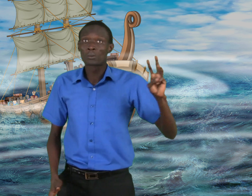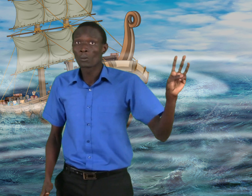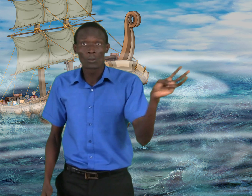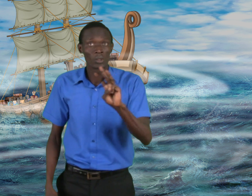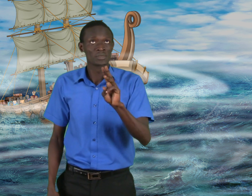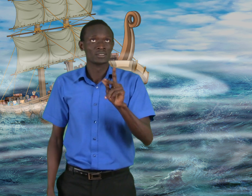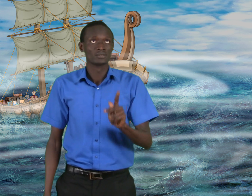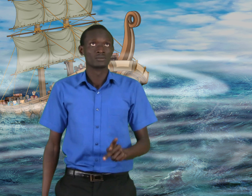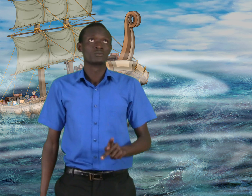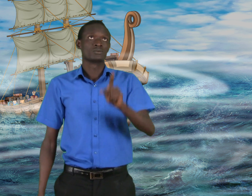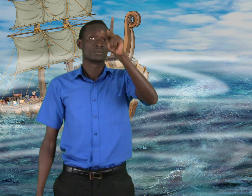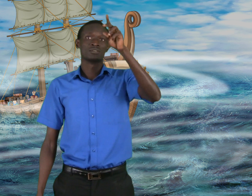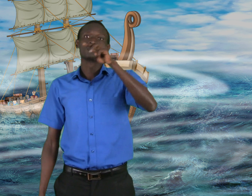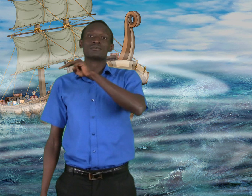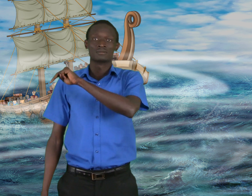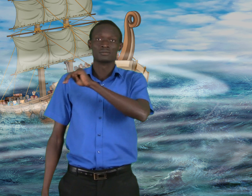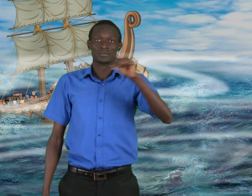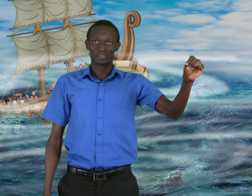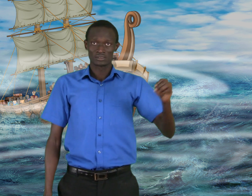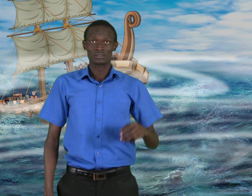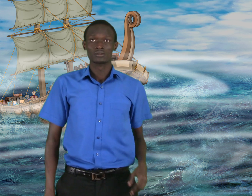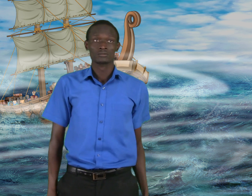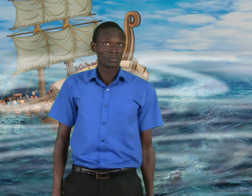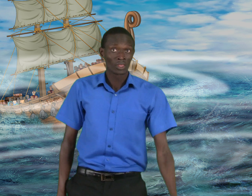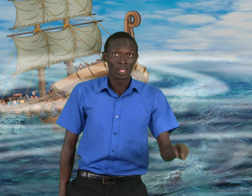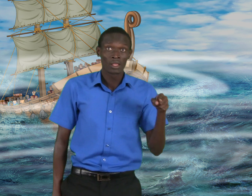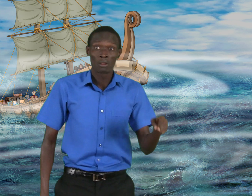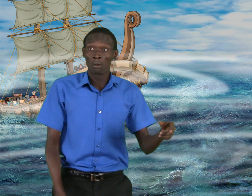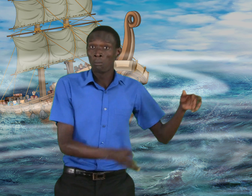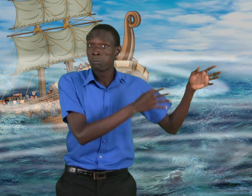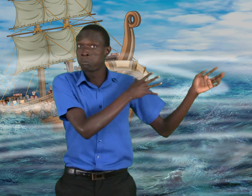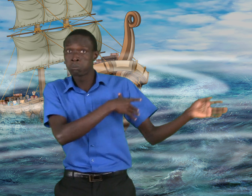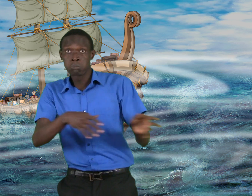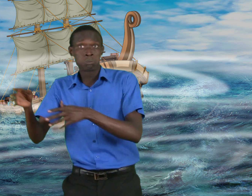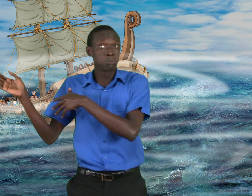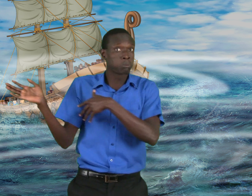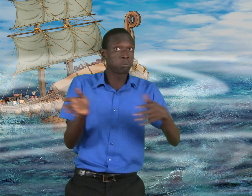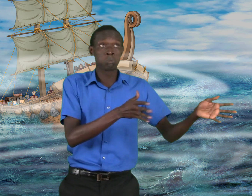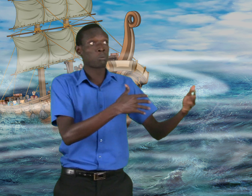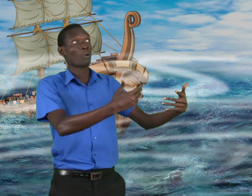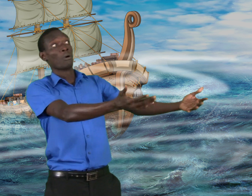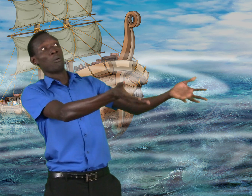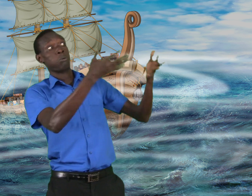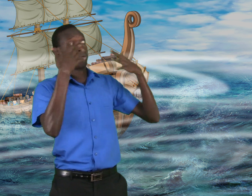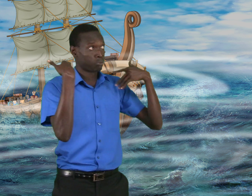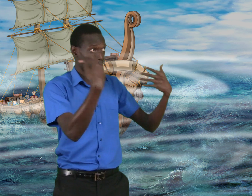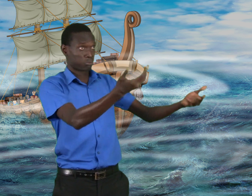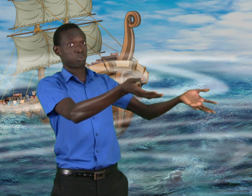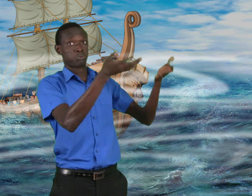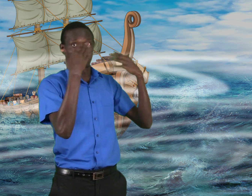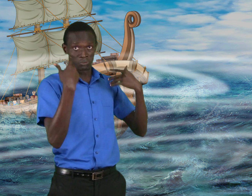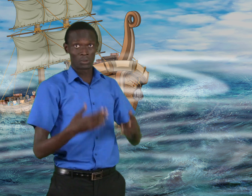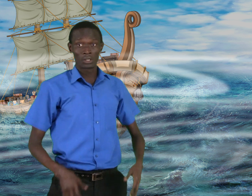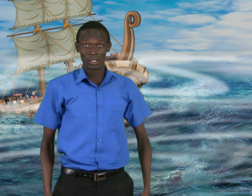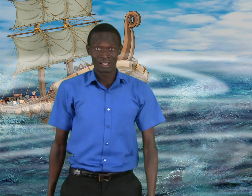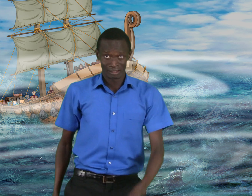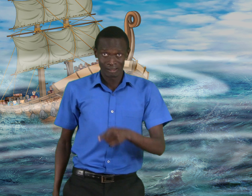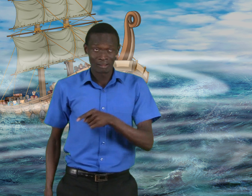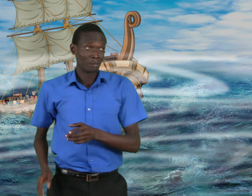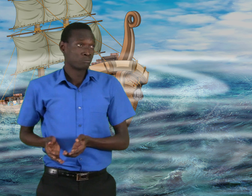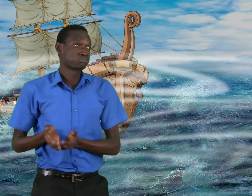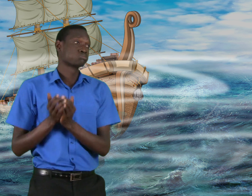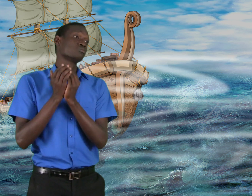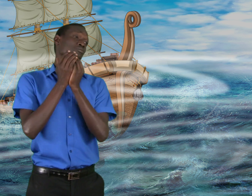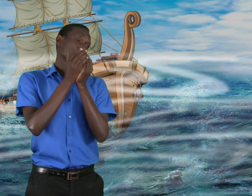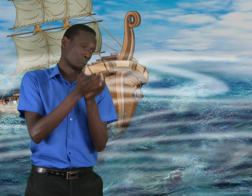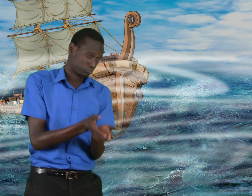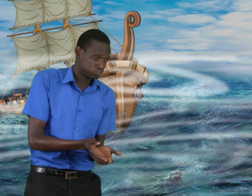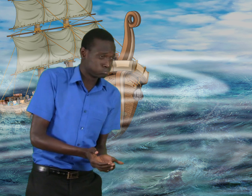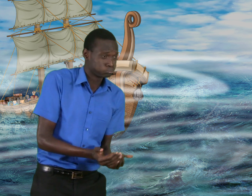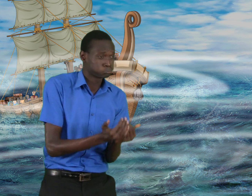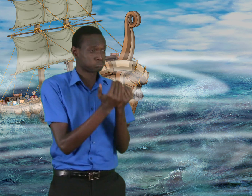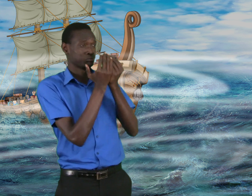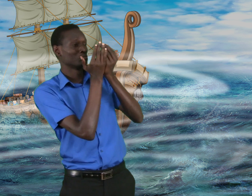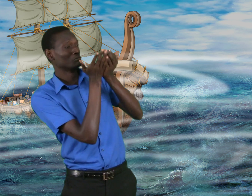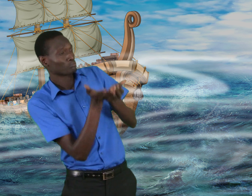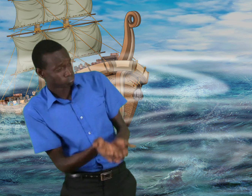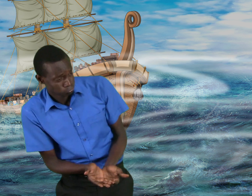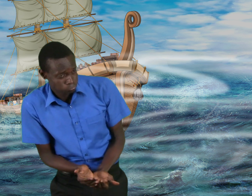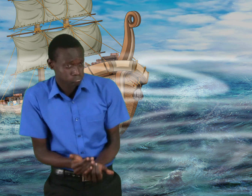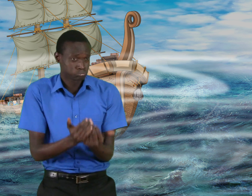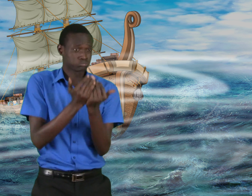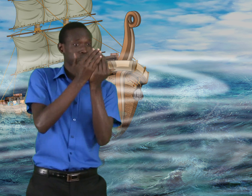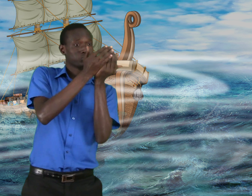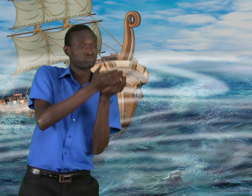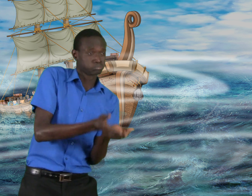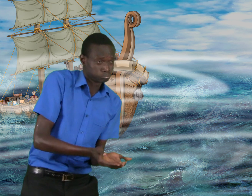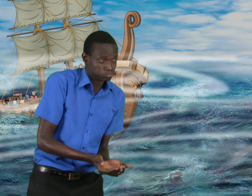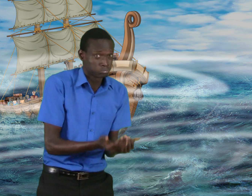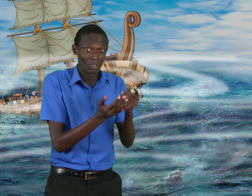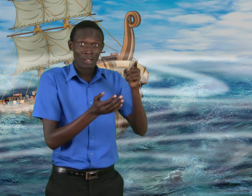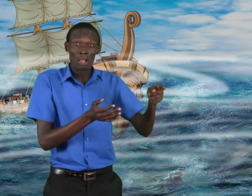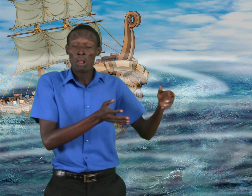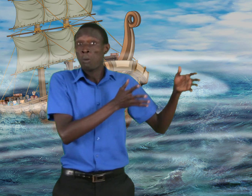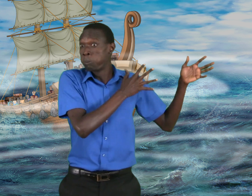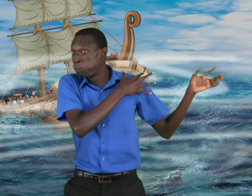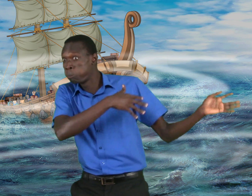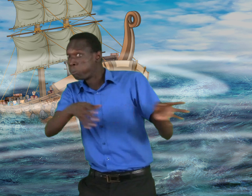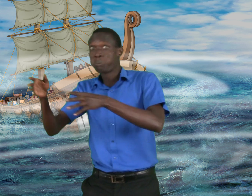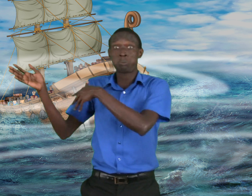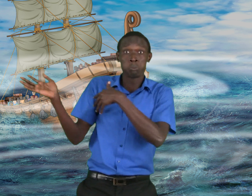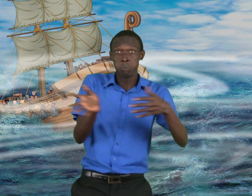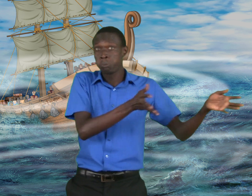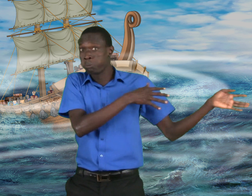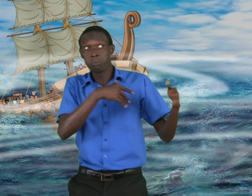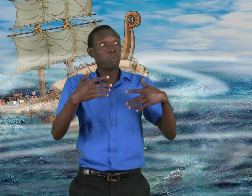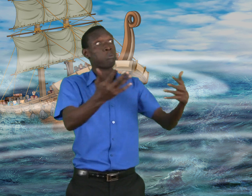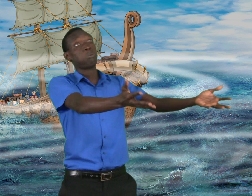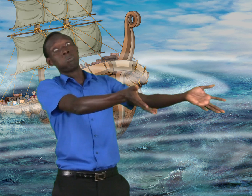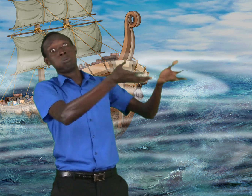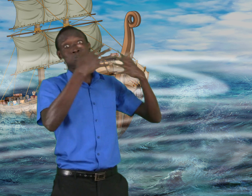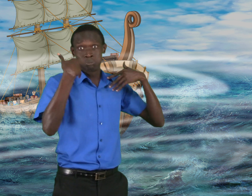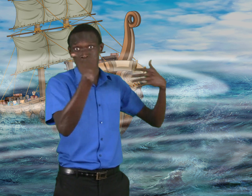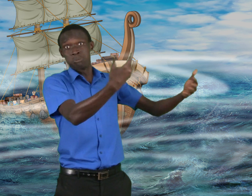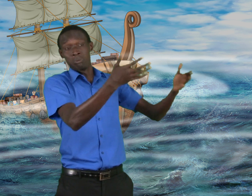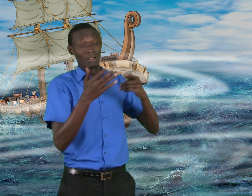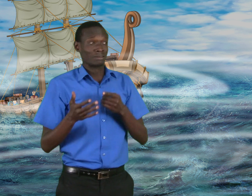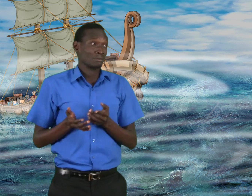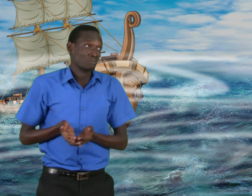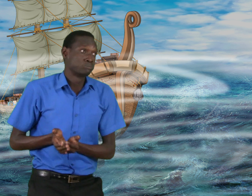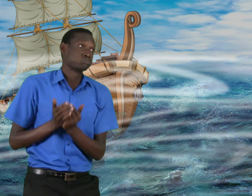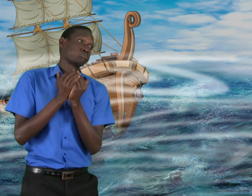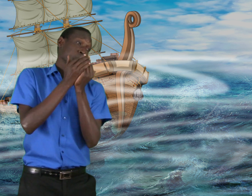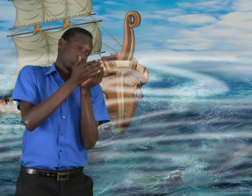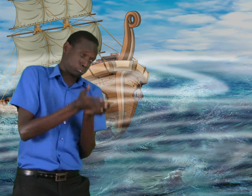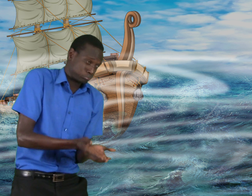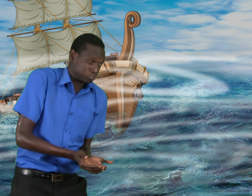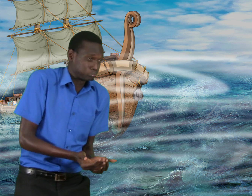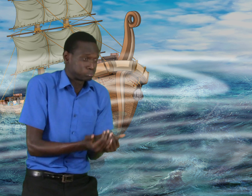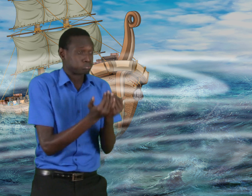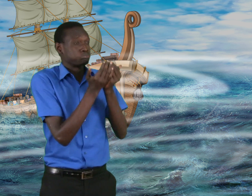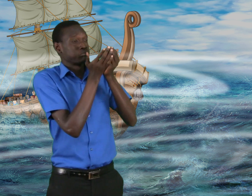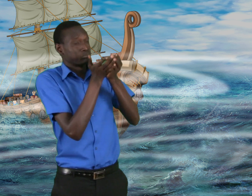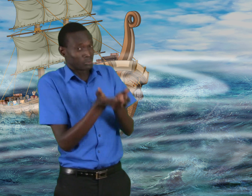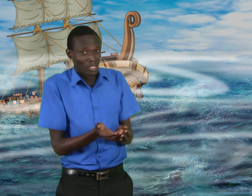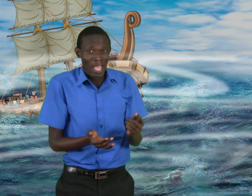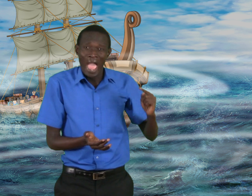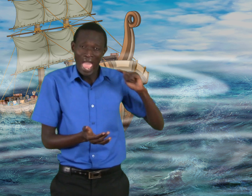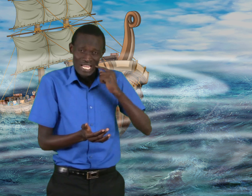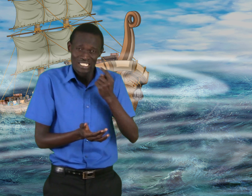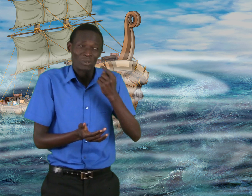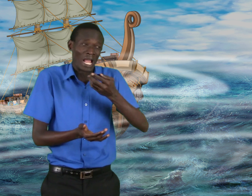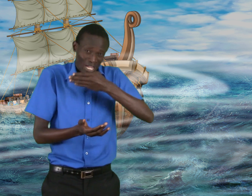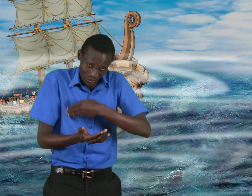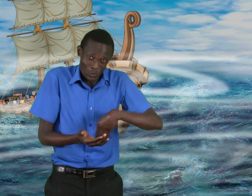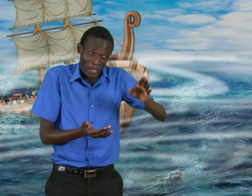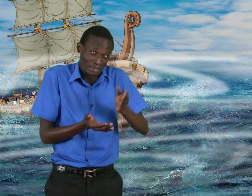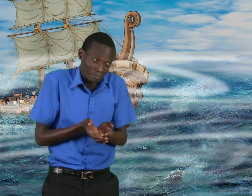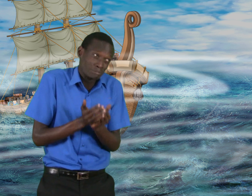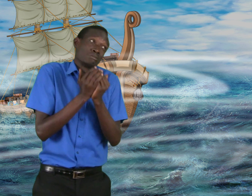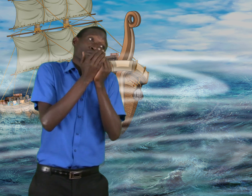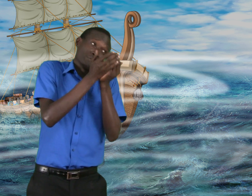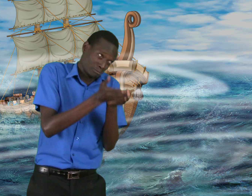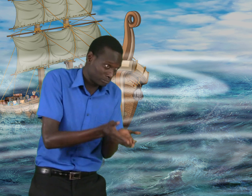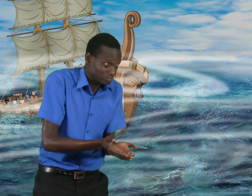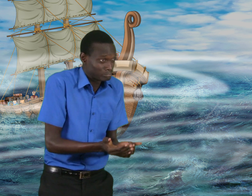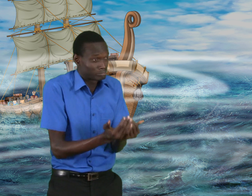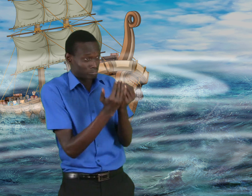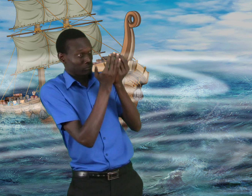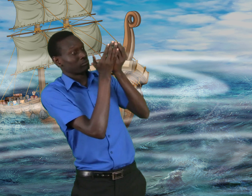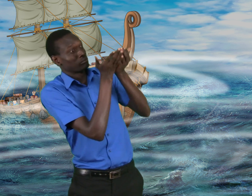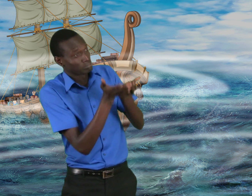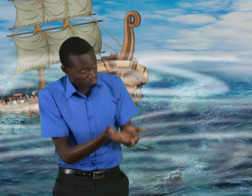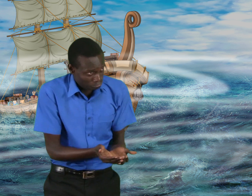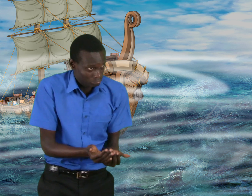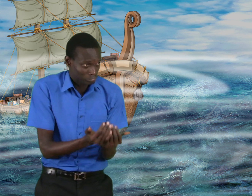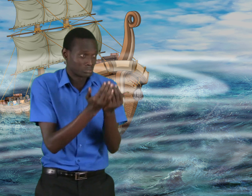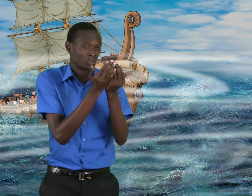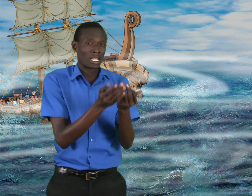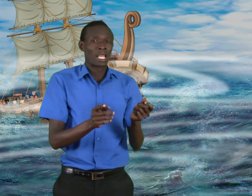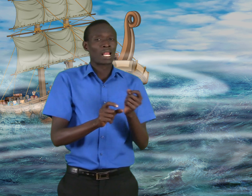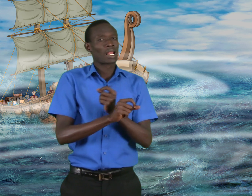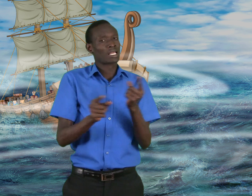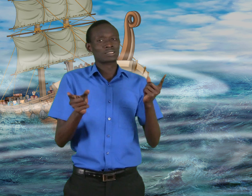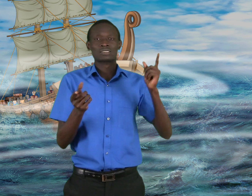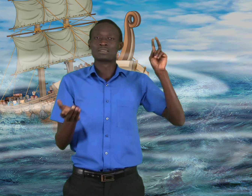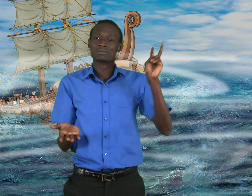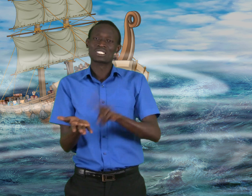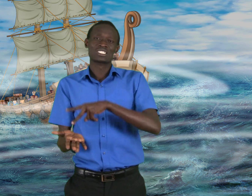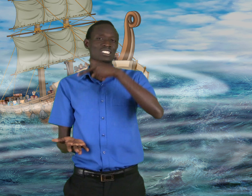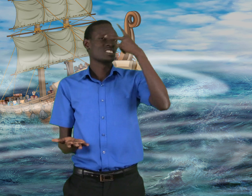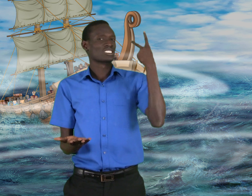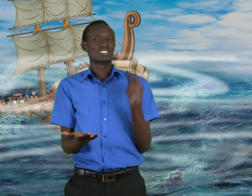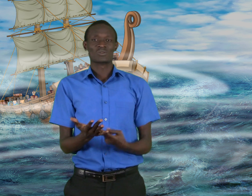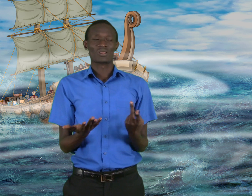Unable to head into the wind, the ship was caught up.